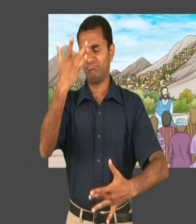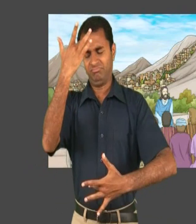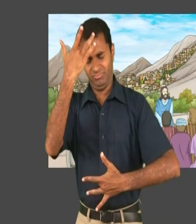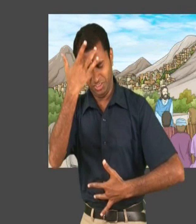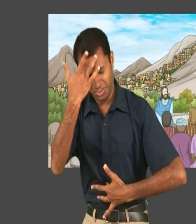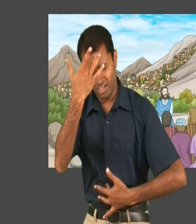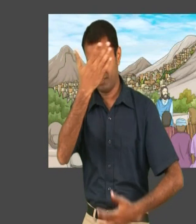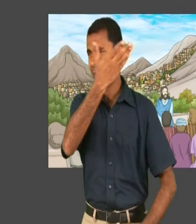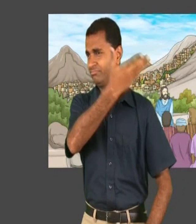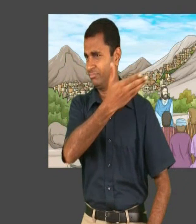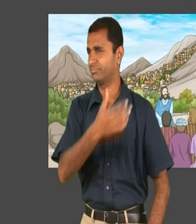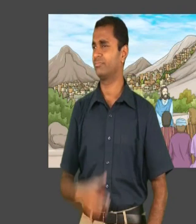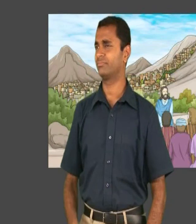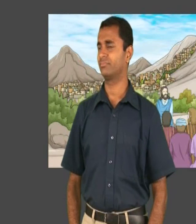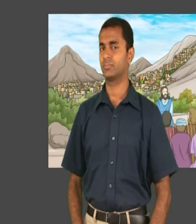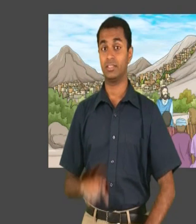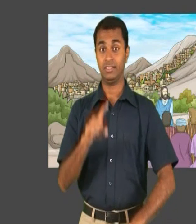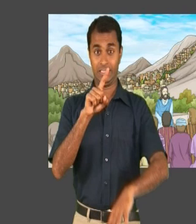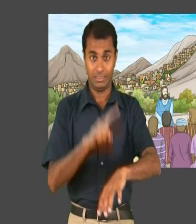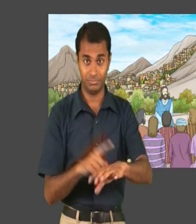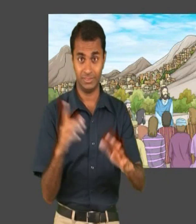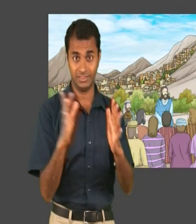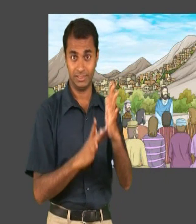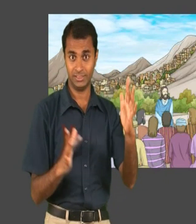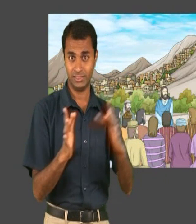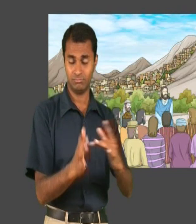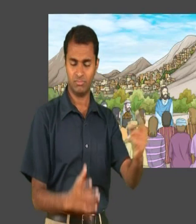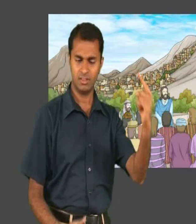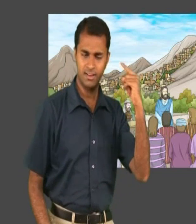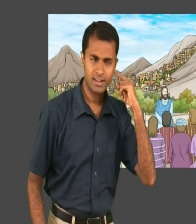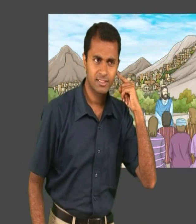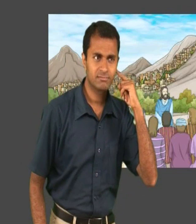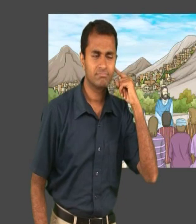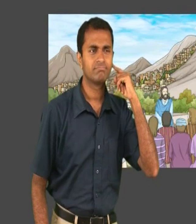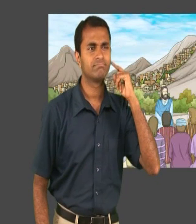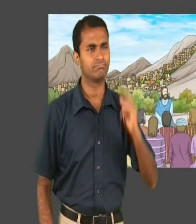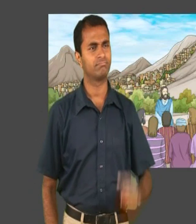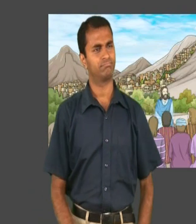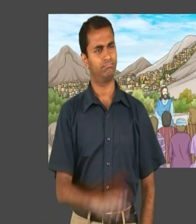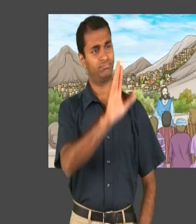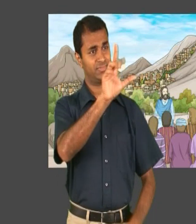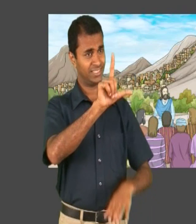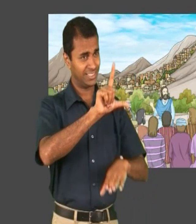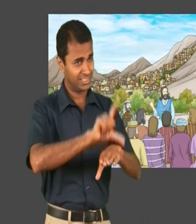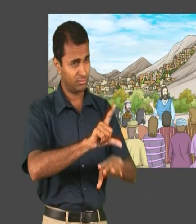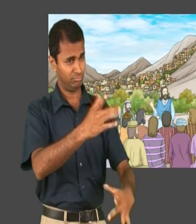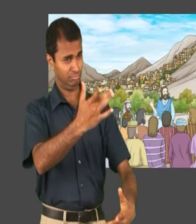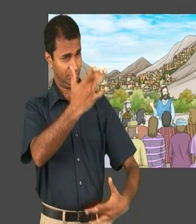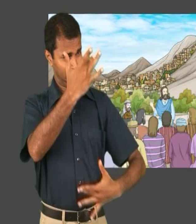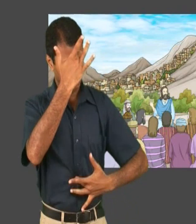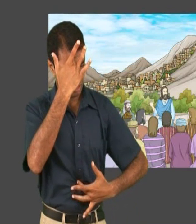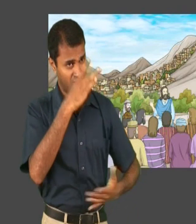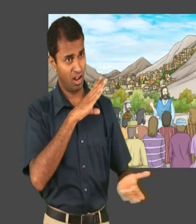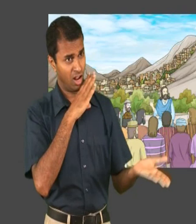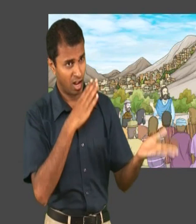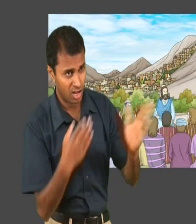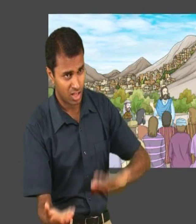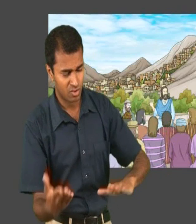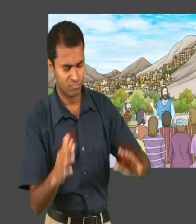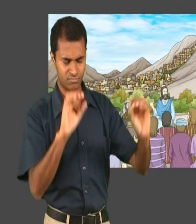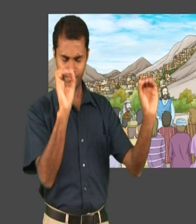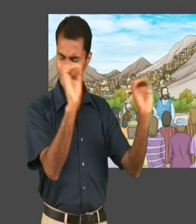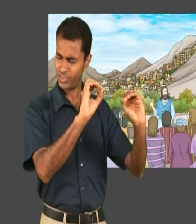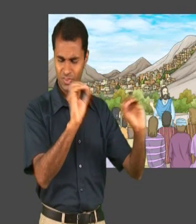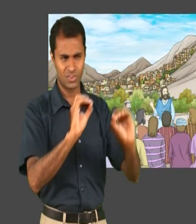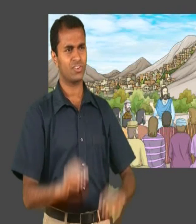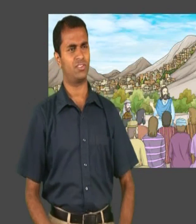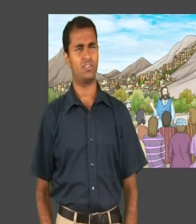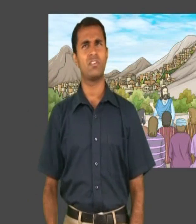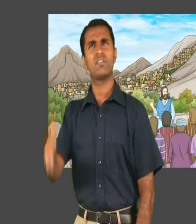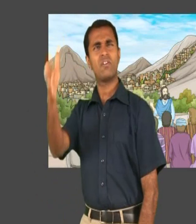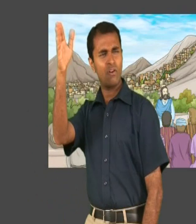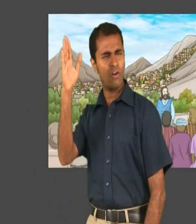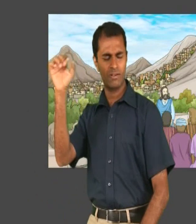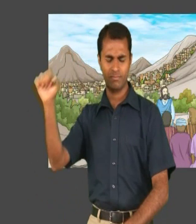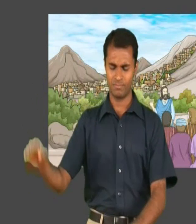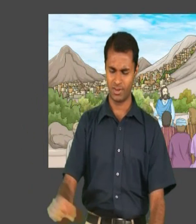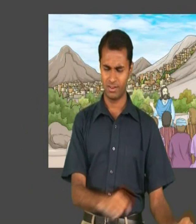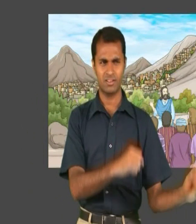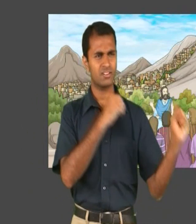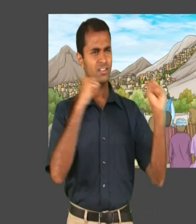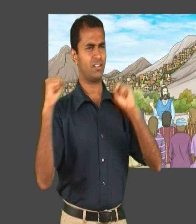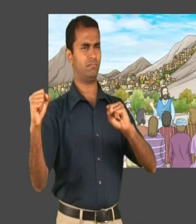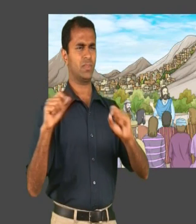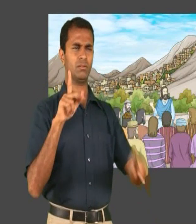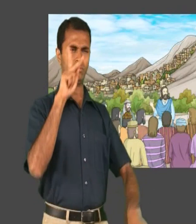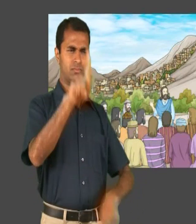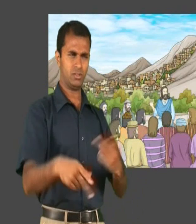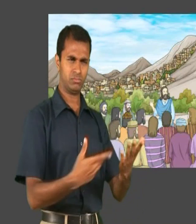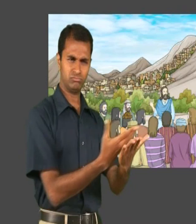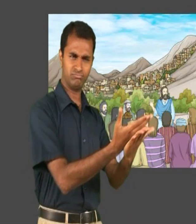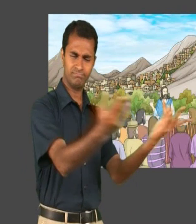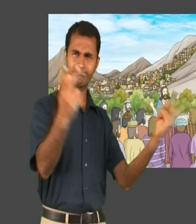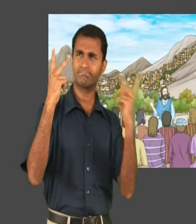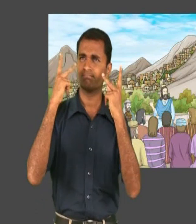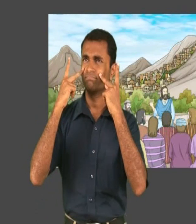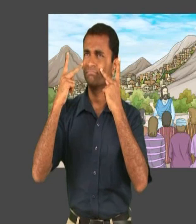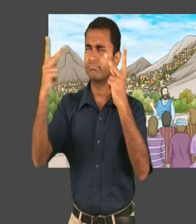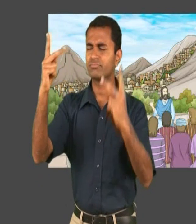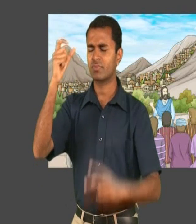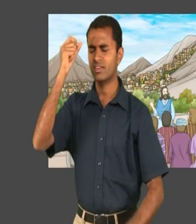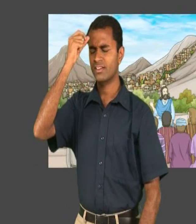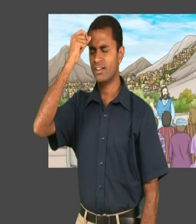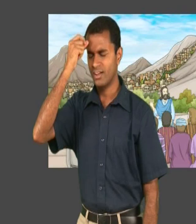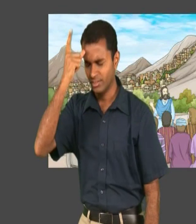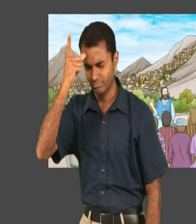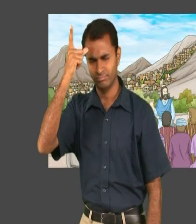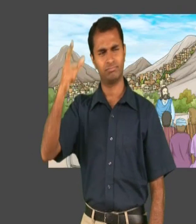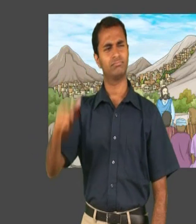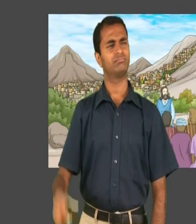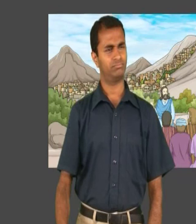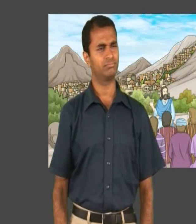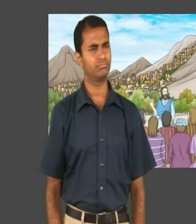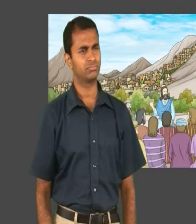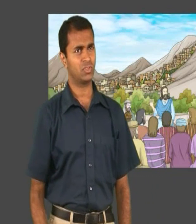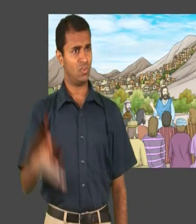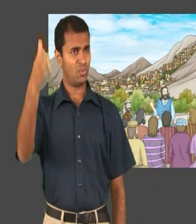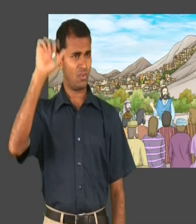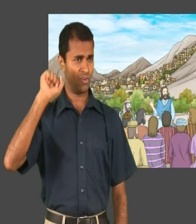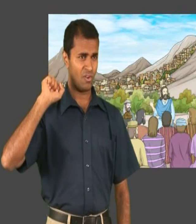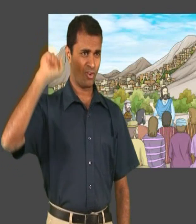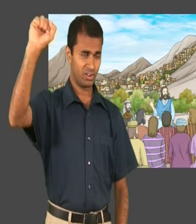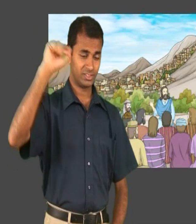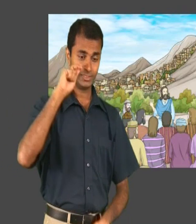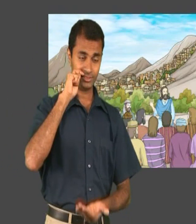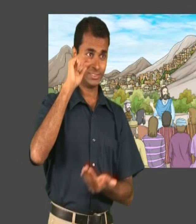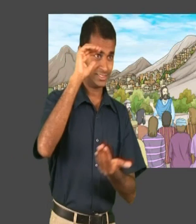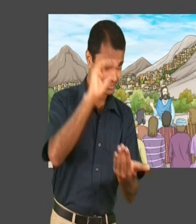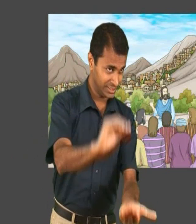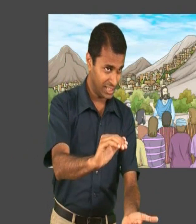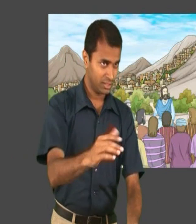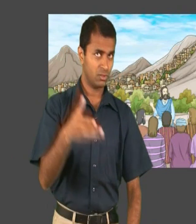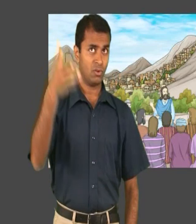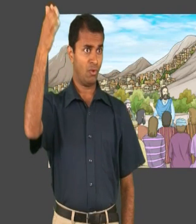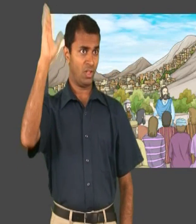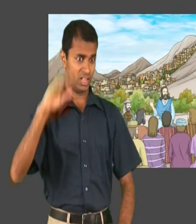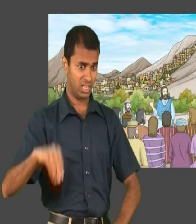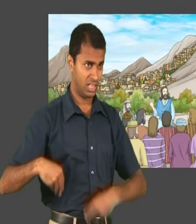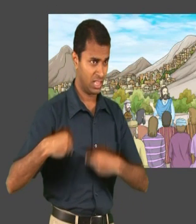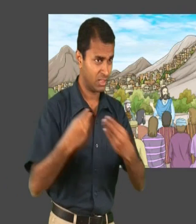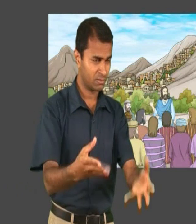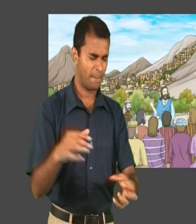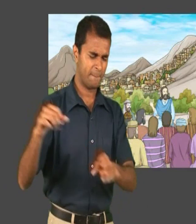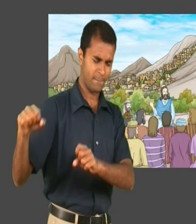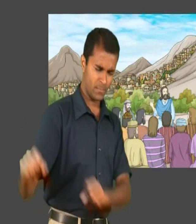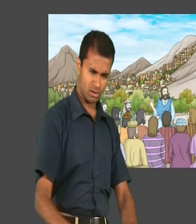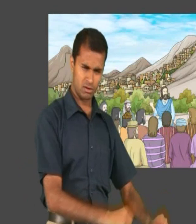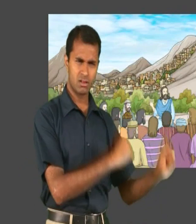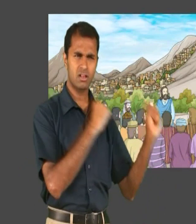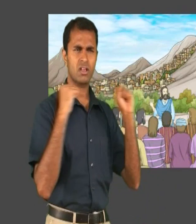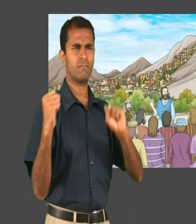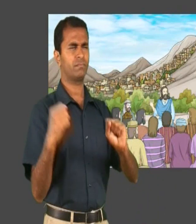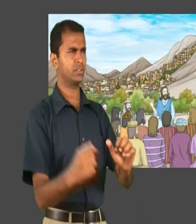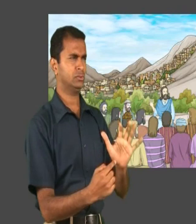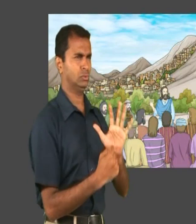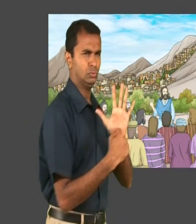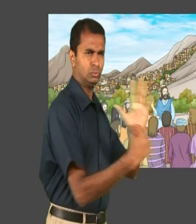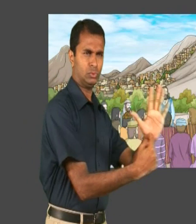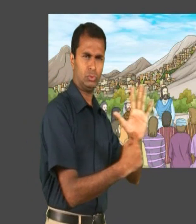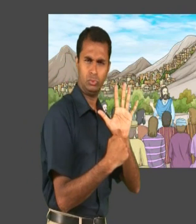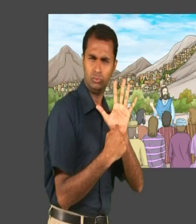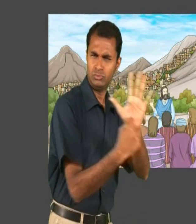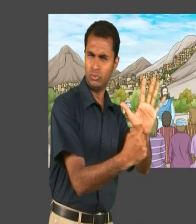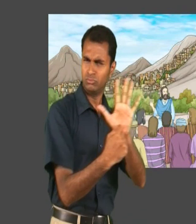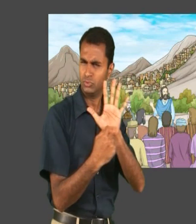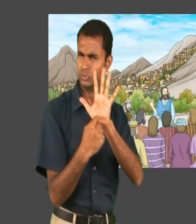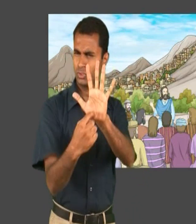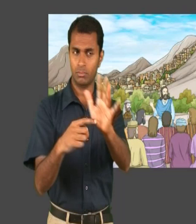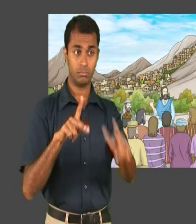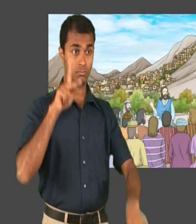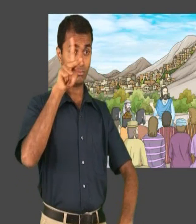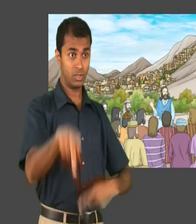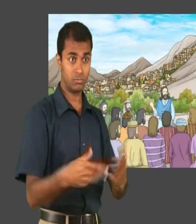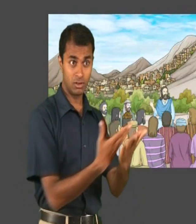When Jesus heard this, He said, “This sickness will not end in death.